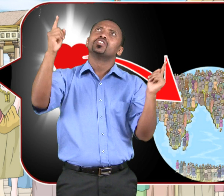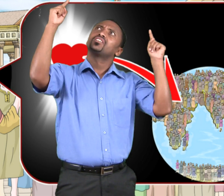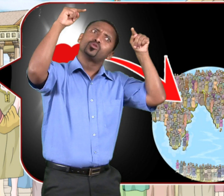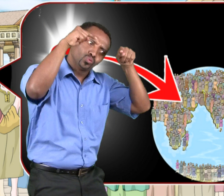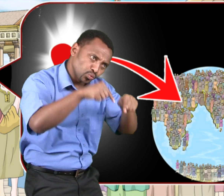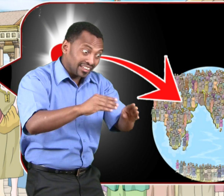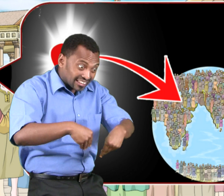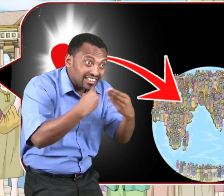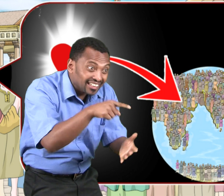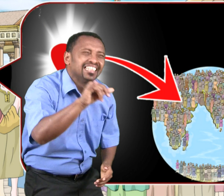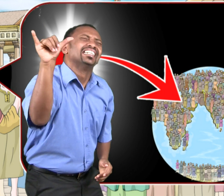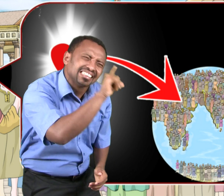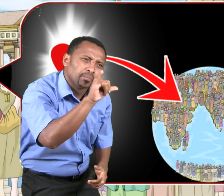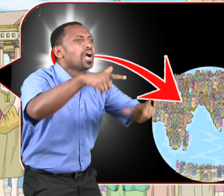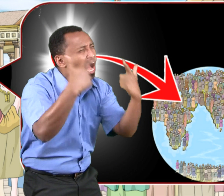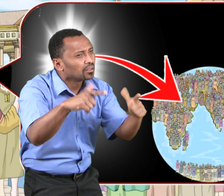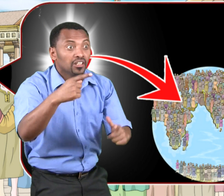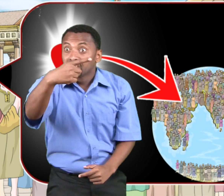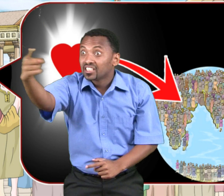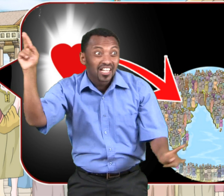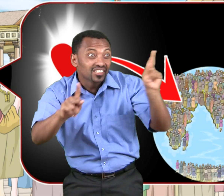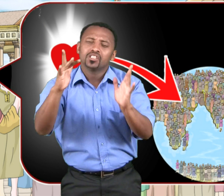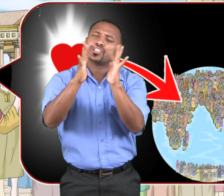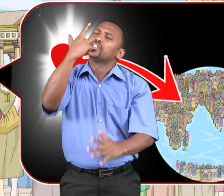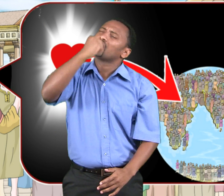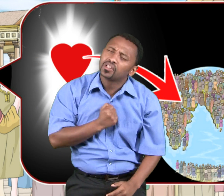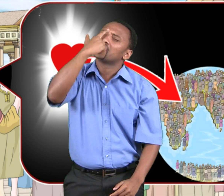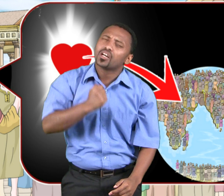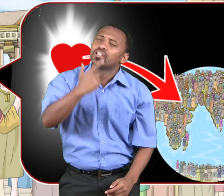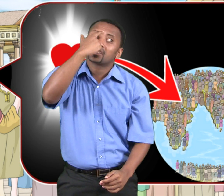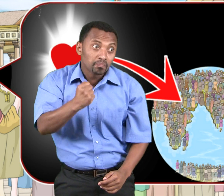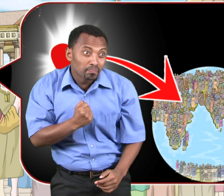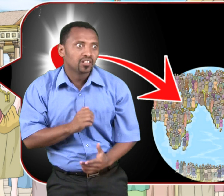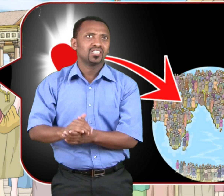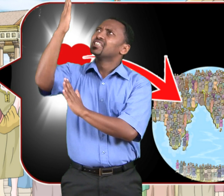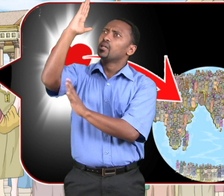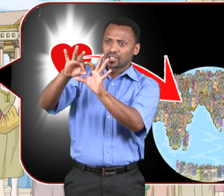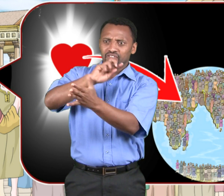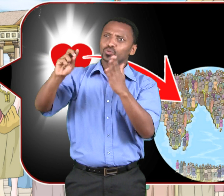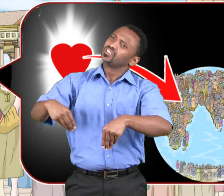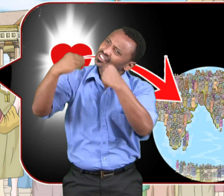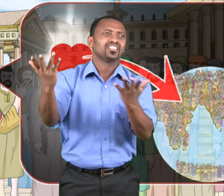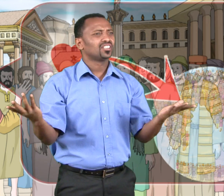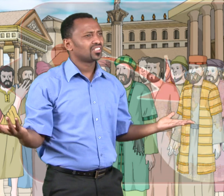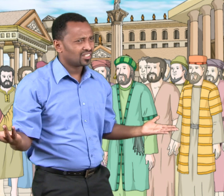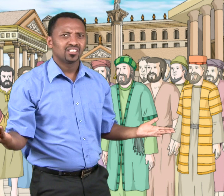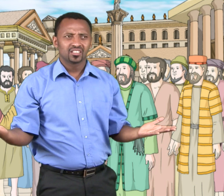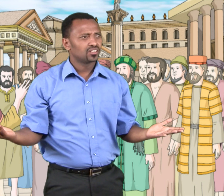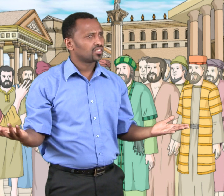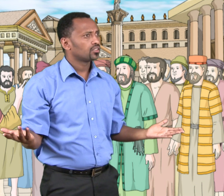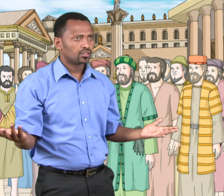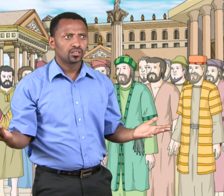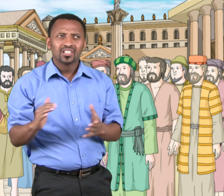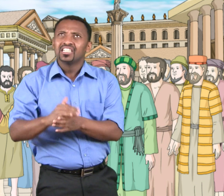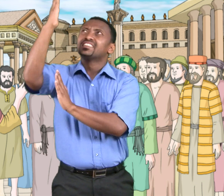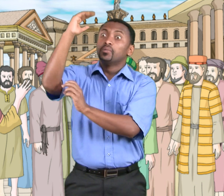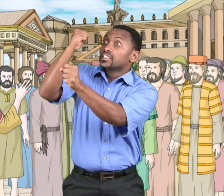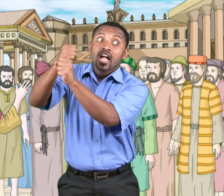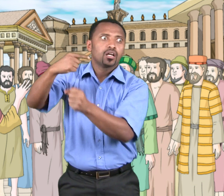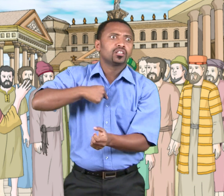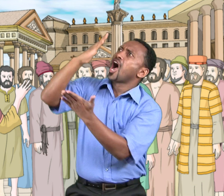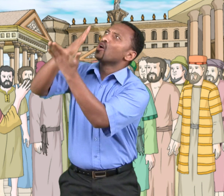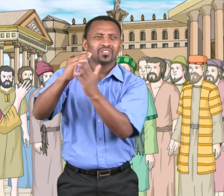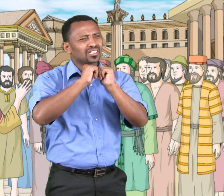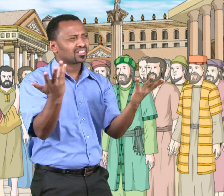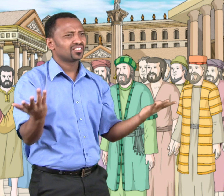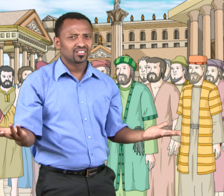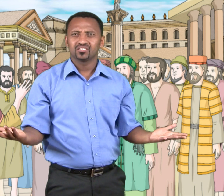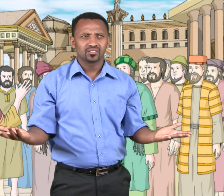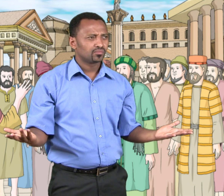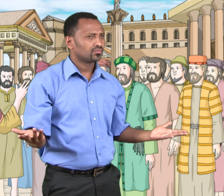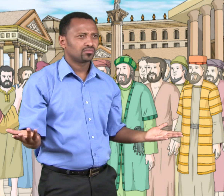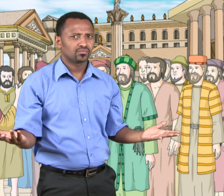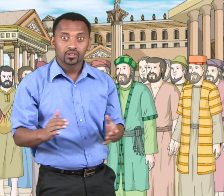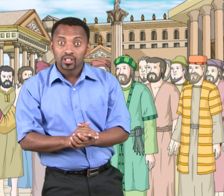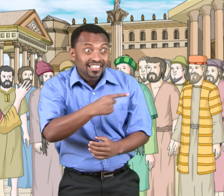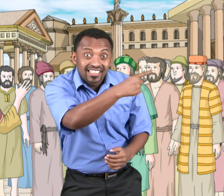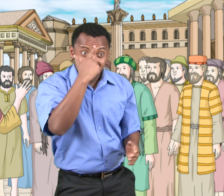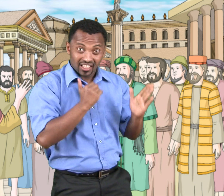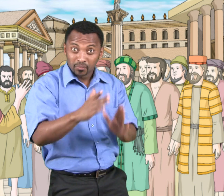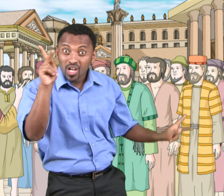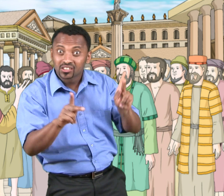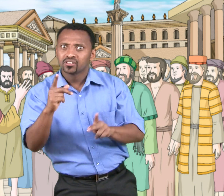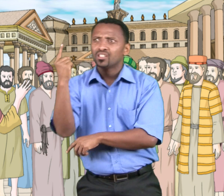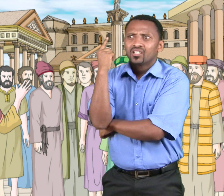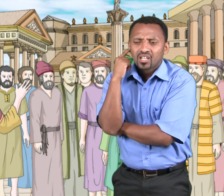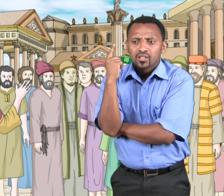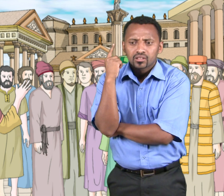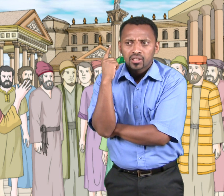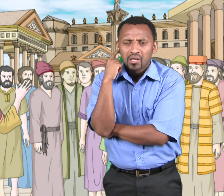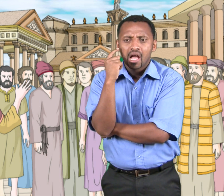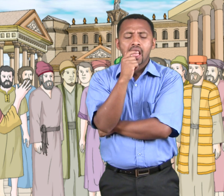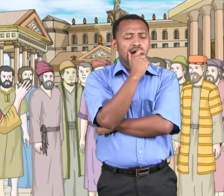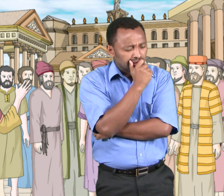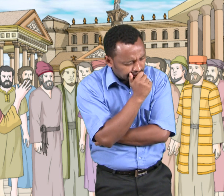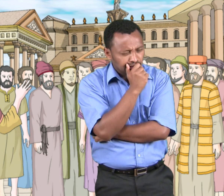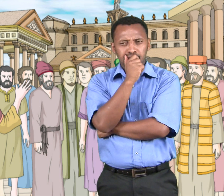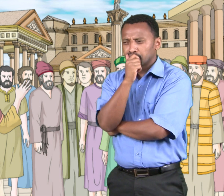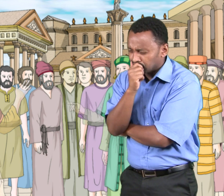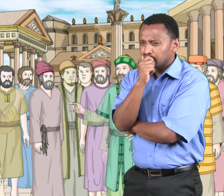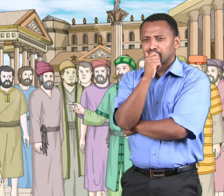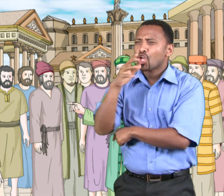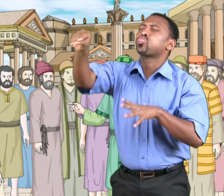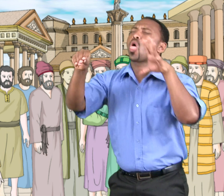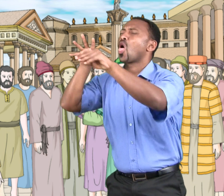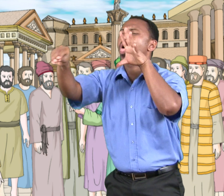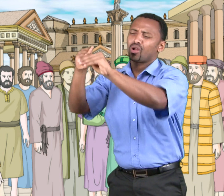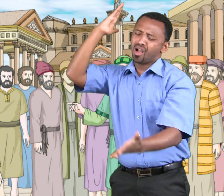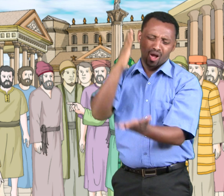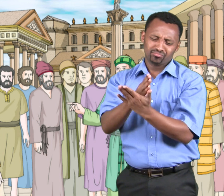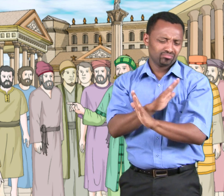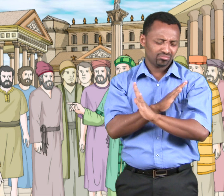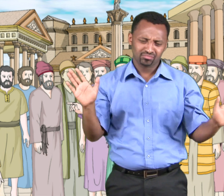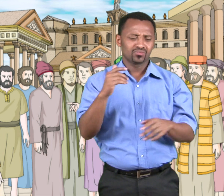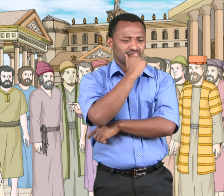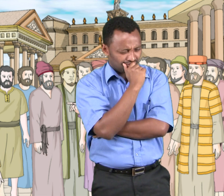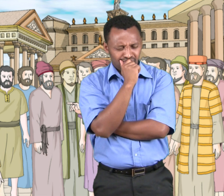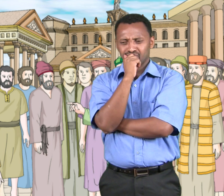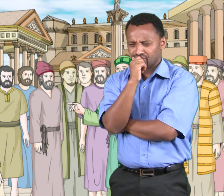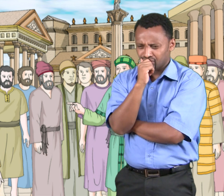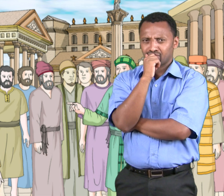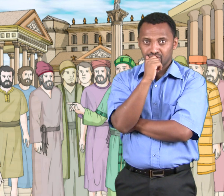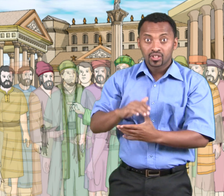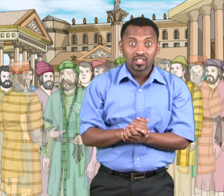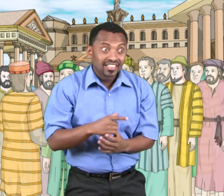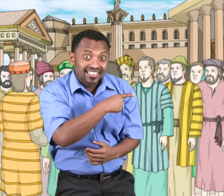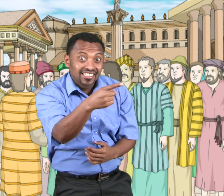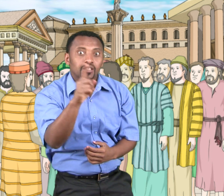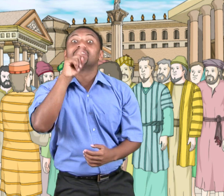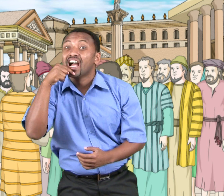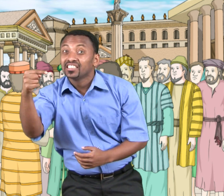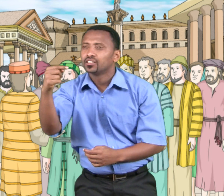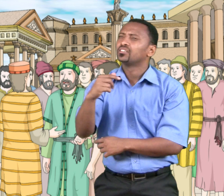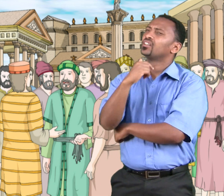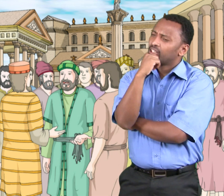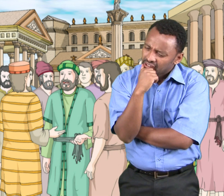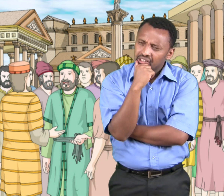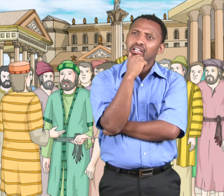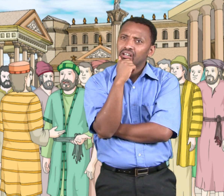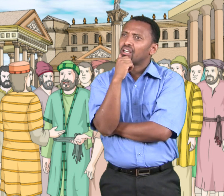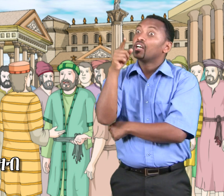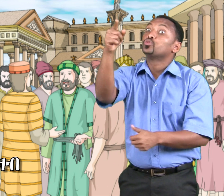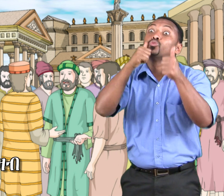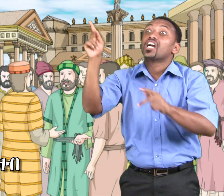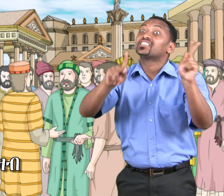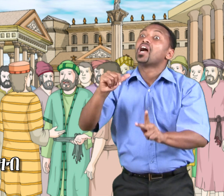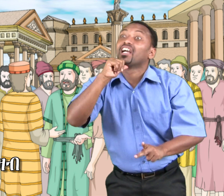So if God gave them the same gift He gave us who believed in the Lord Jesus Christ, who was I to hinder the work of God?”